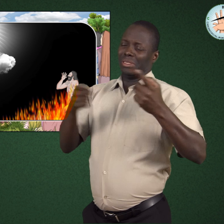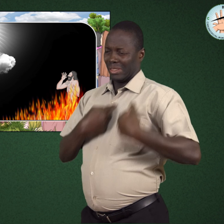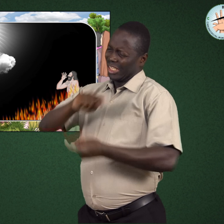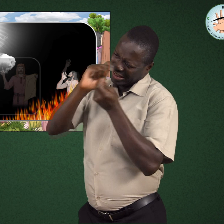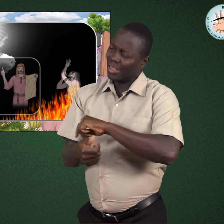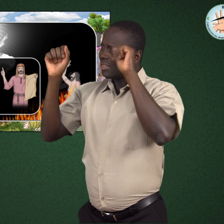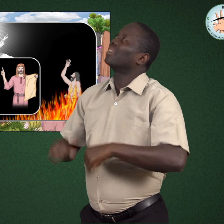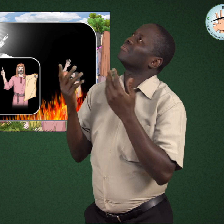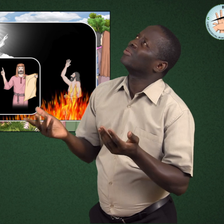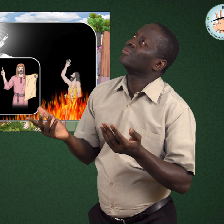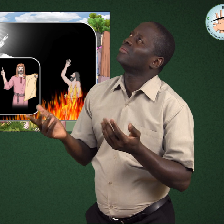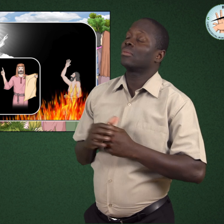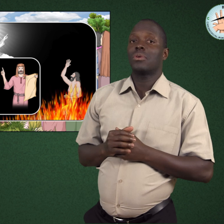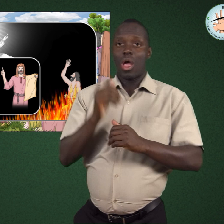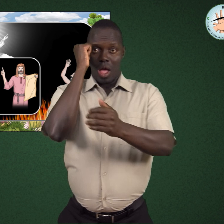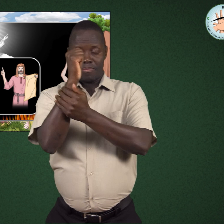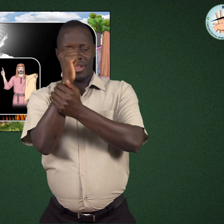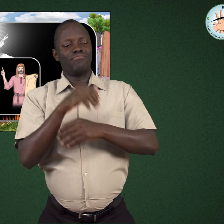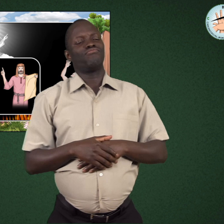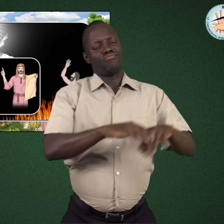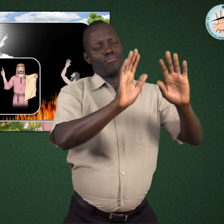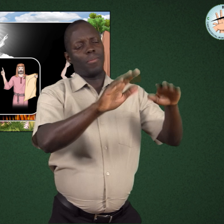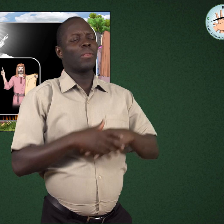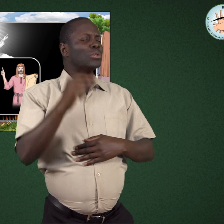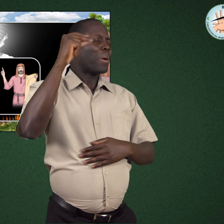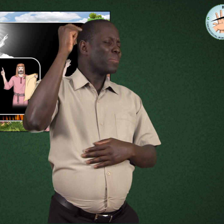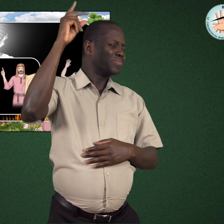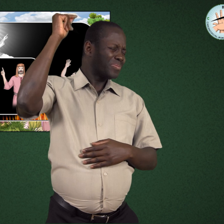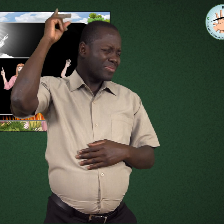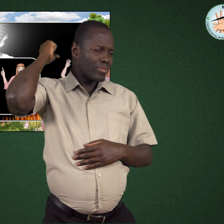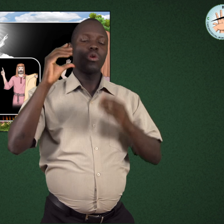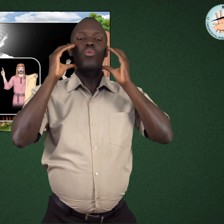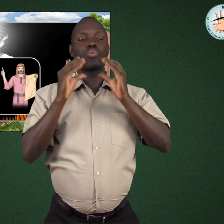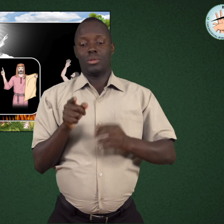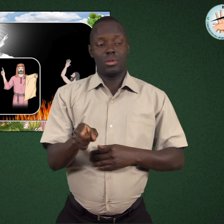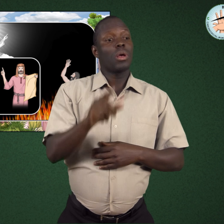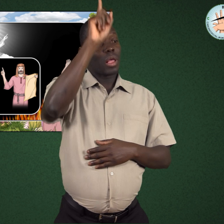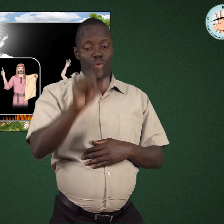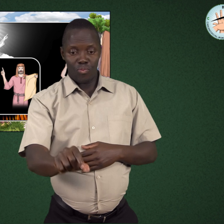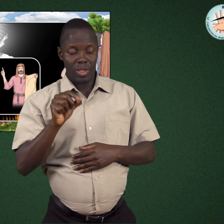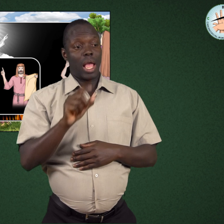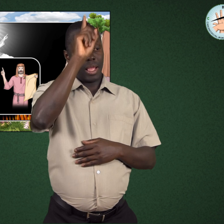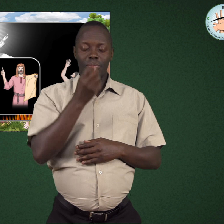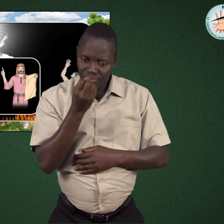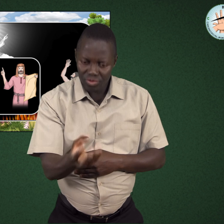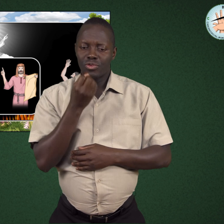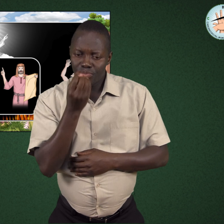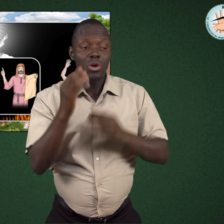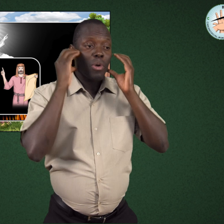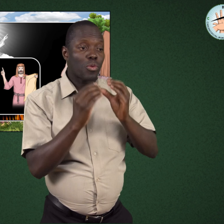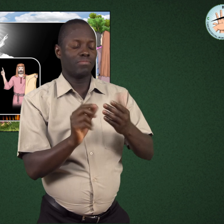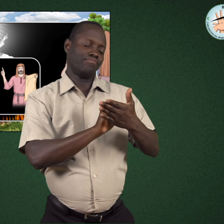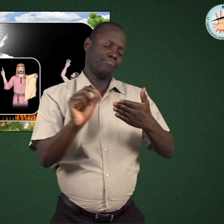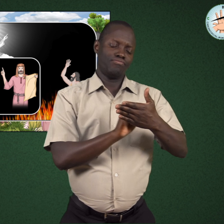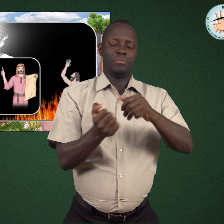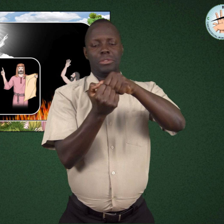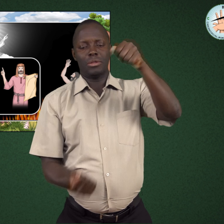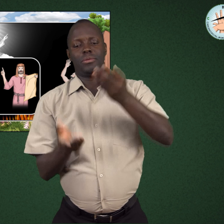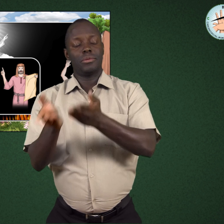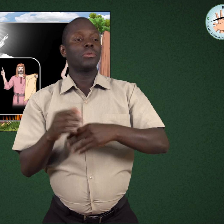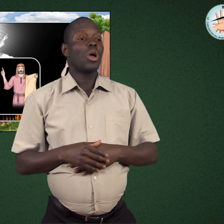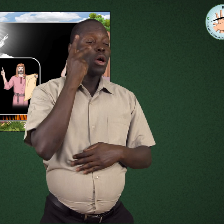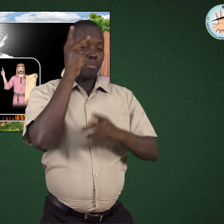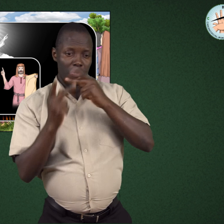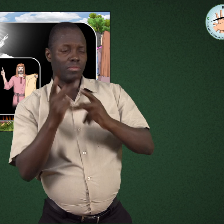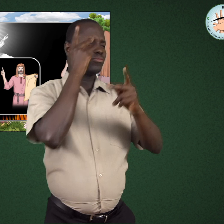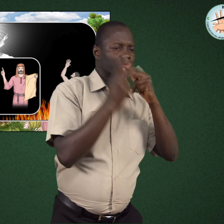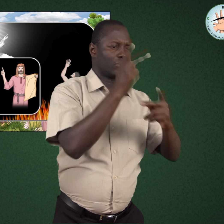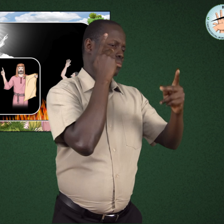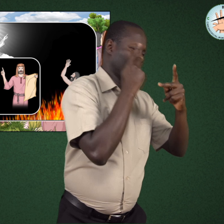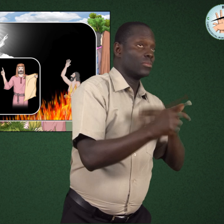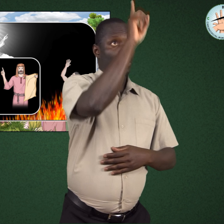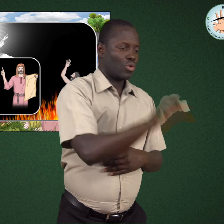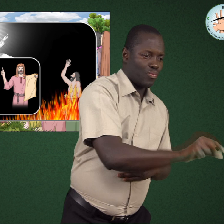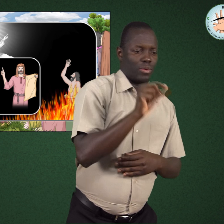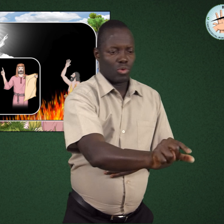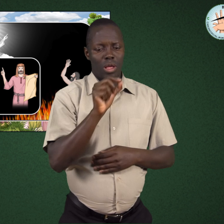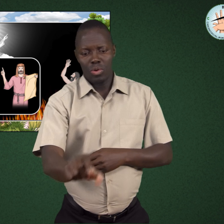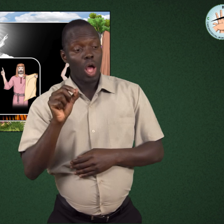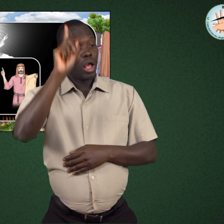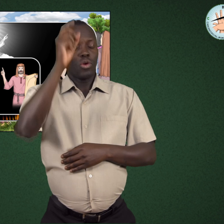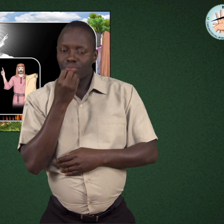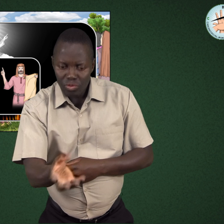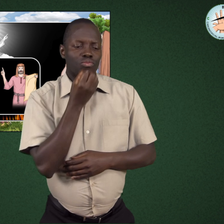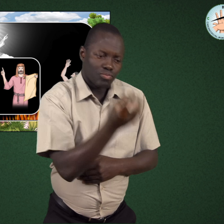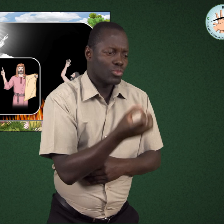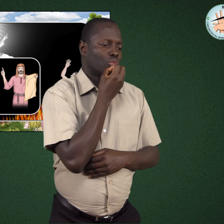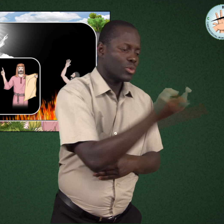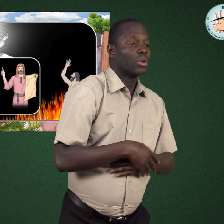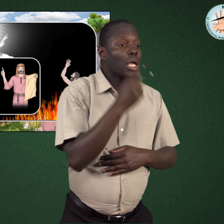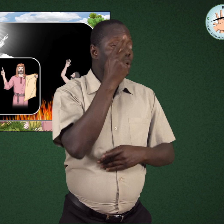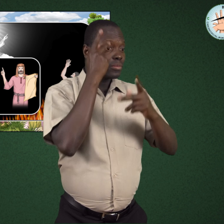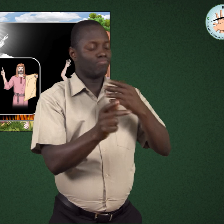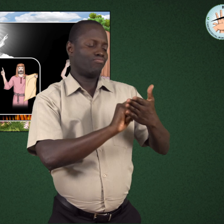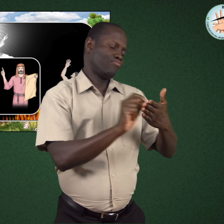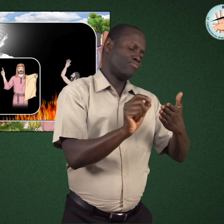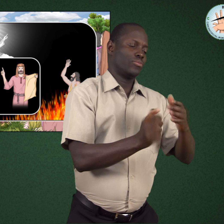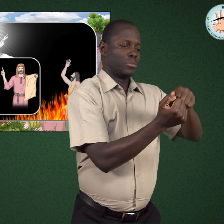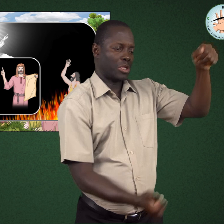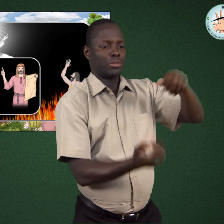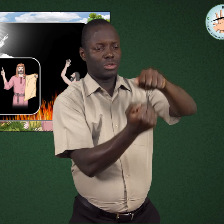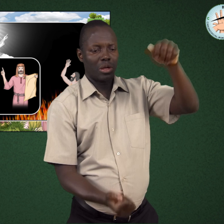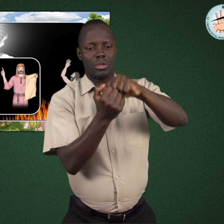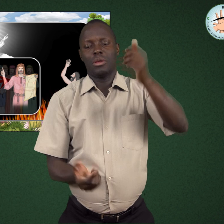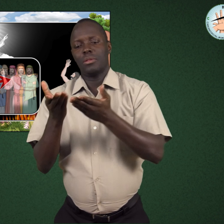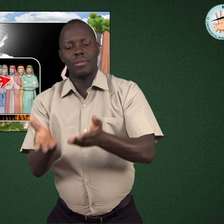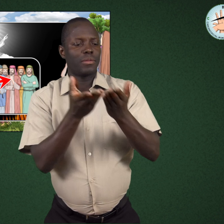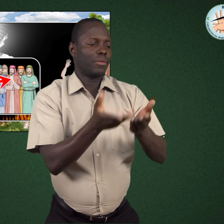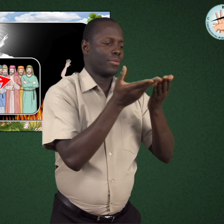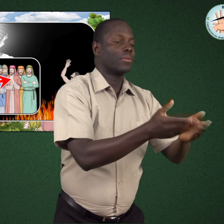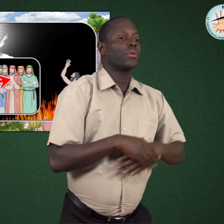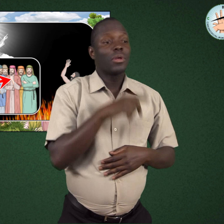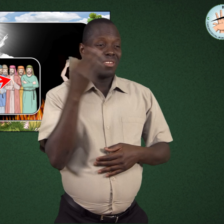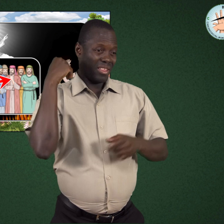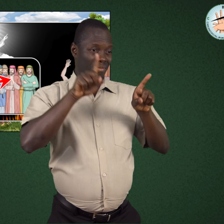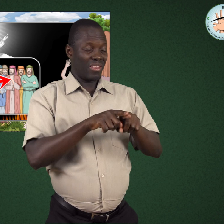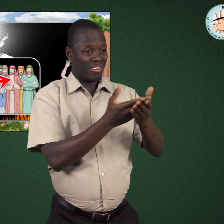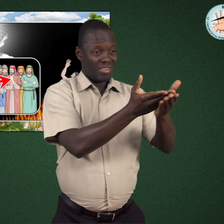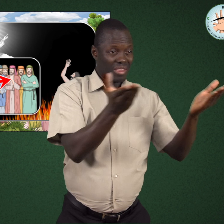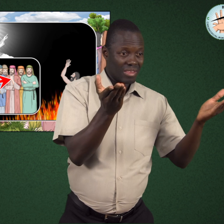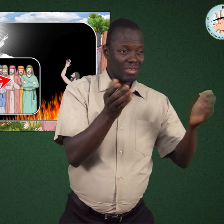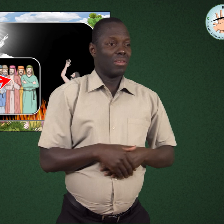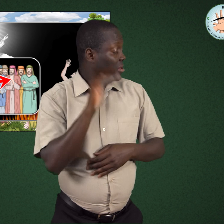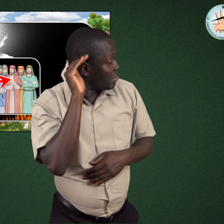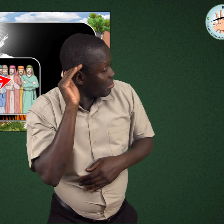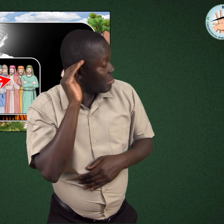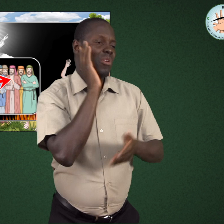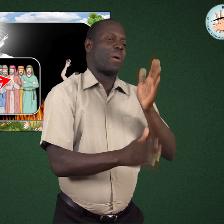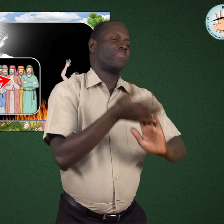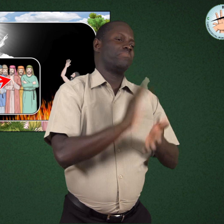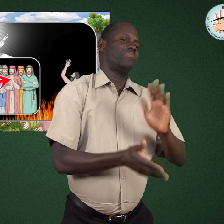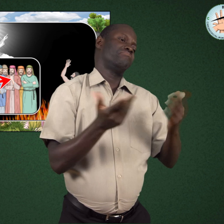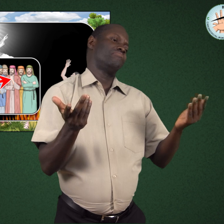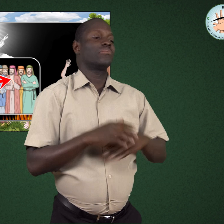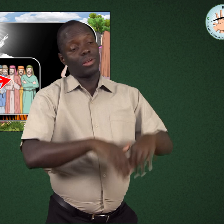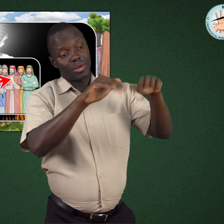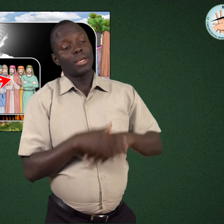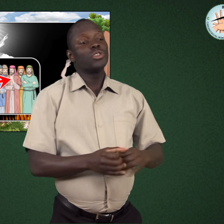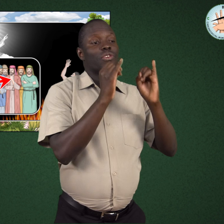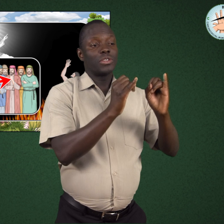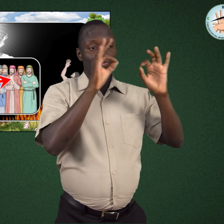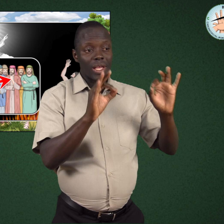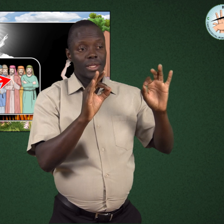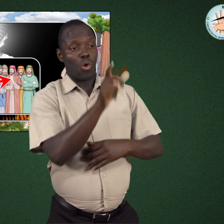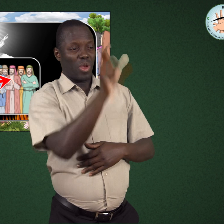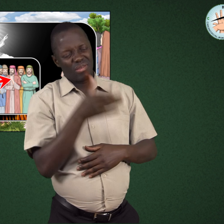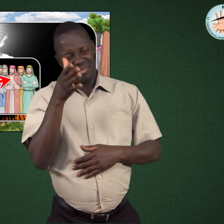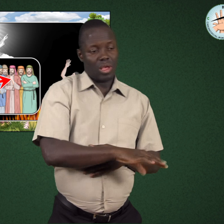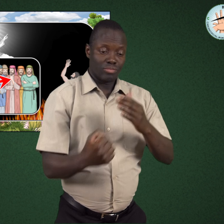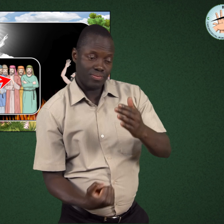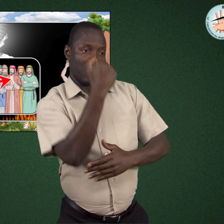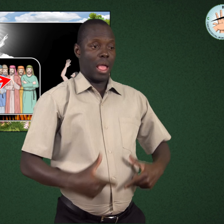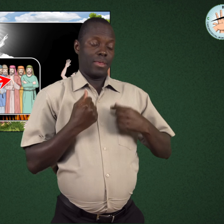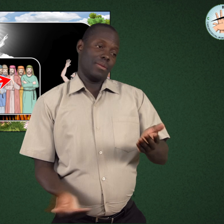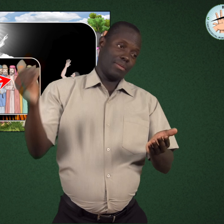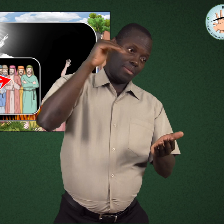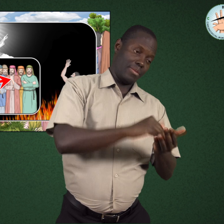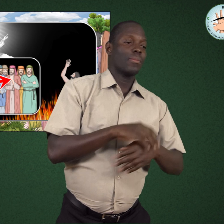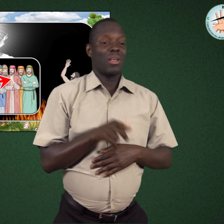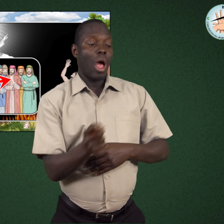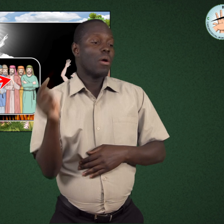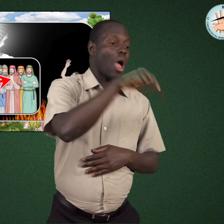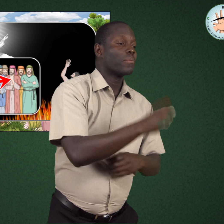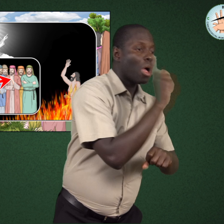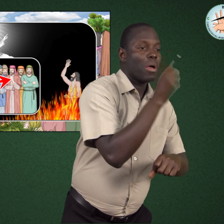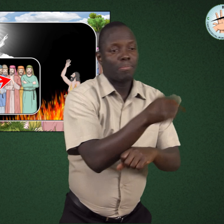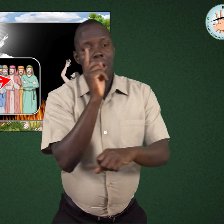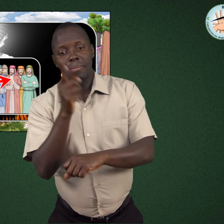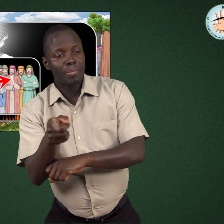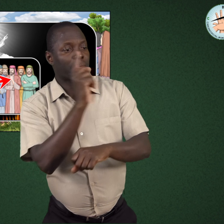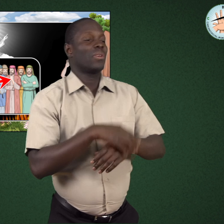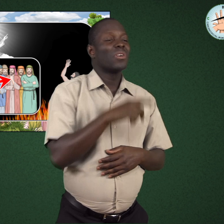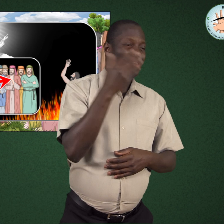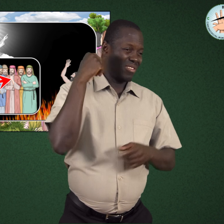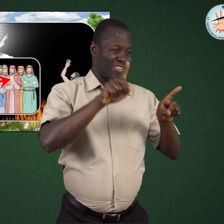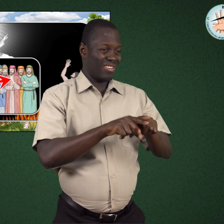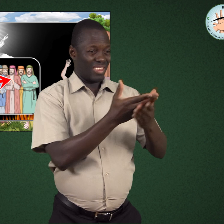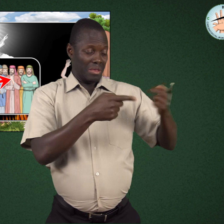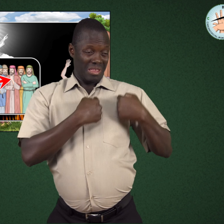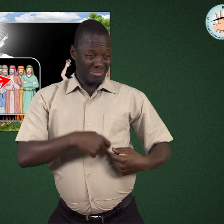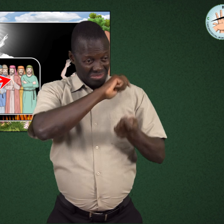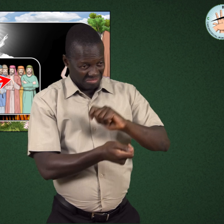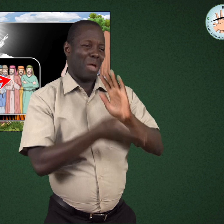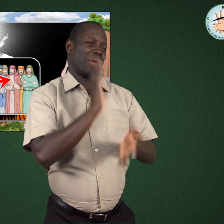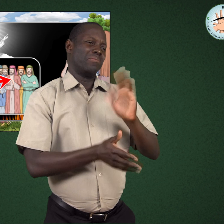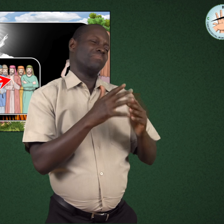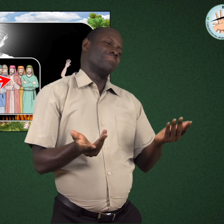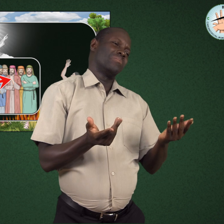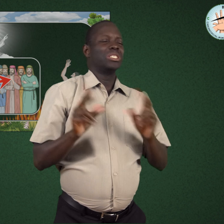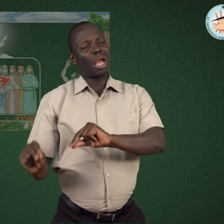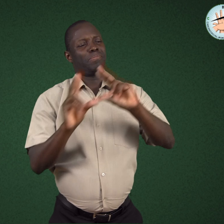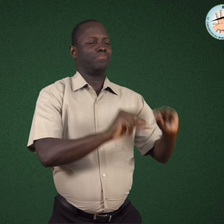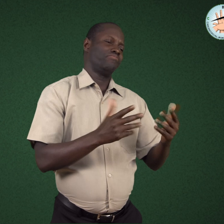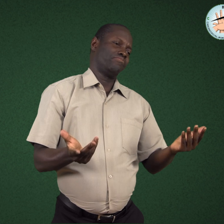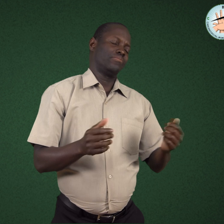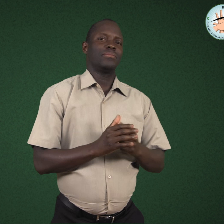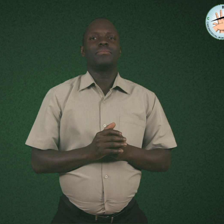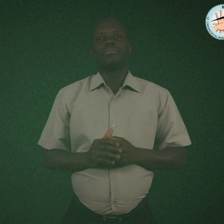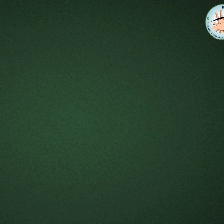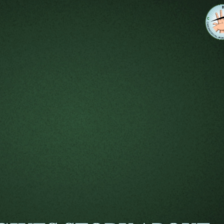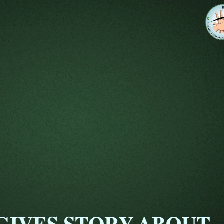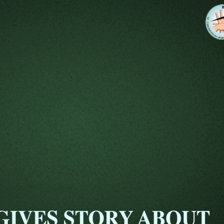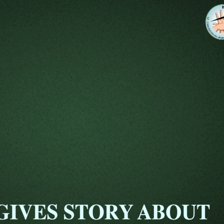Then Abraham said to him, ‘If they do not listen to Moses and the prophets, they will not be persuaded even if someone rises from the dead.’”